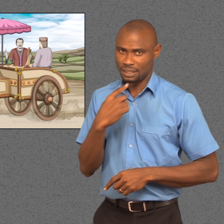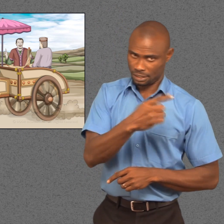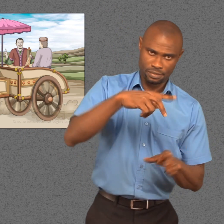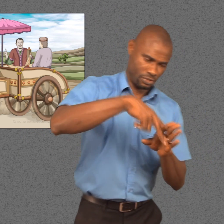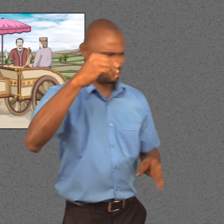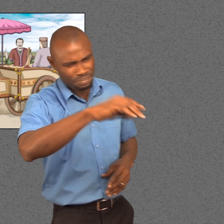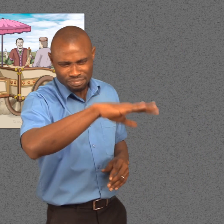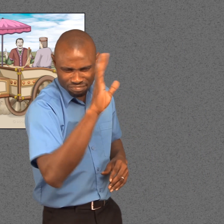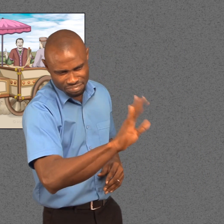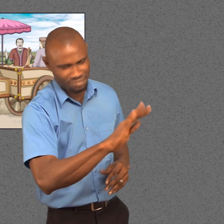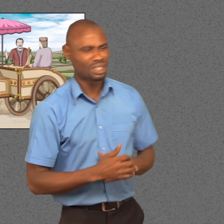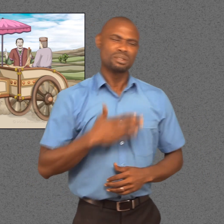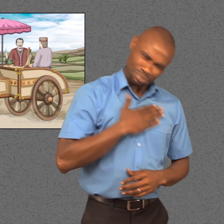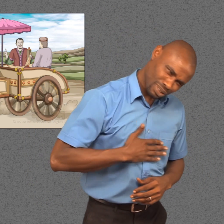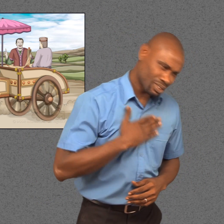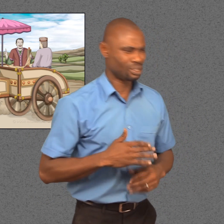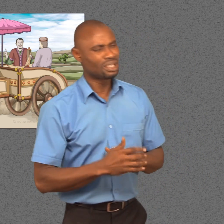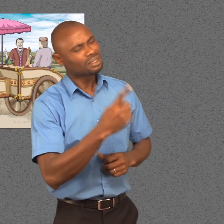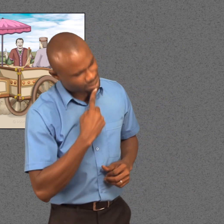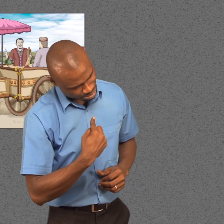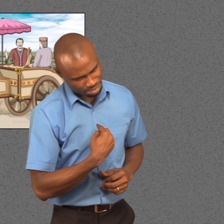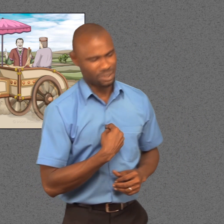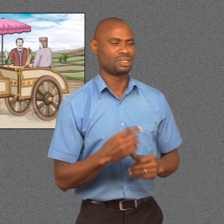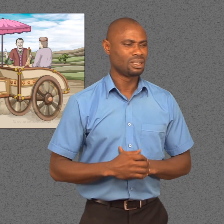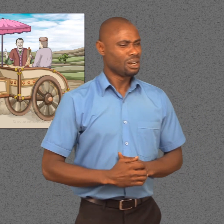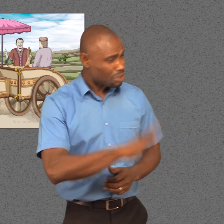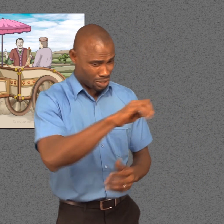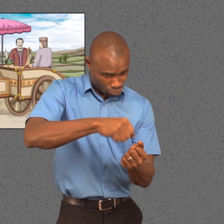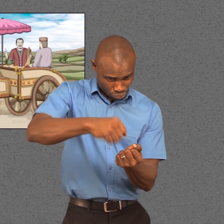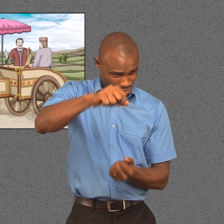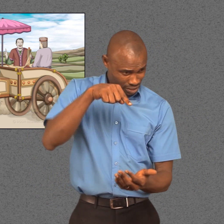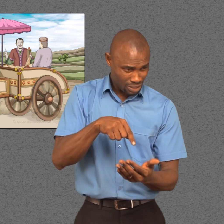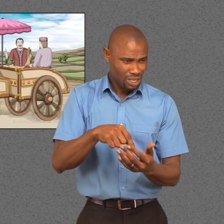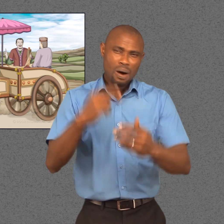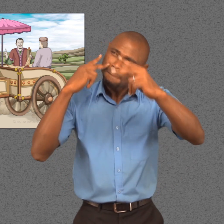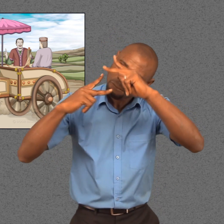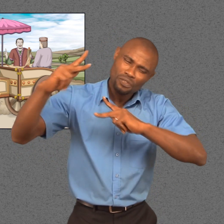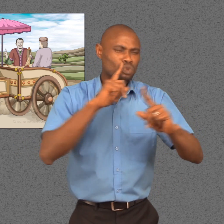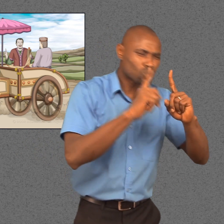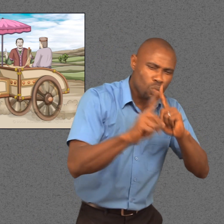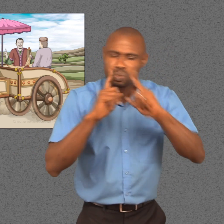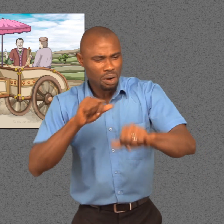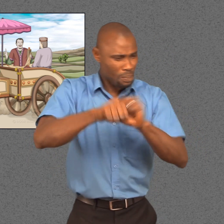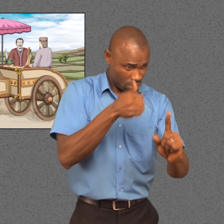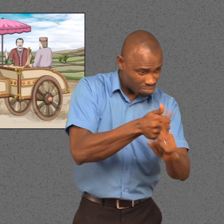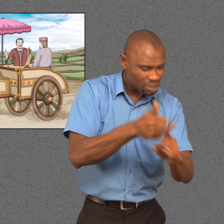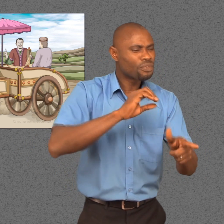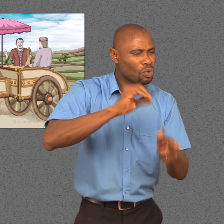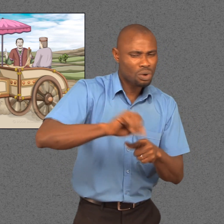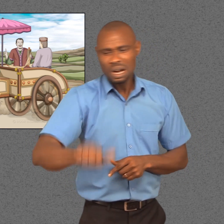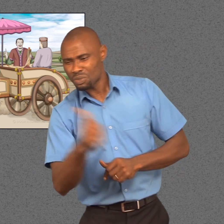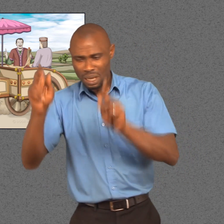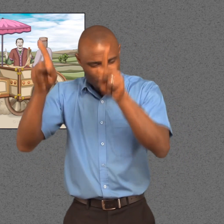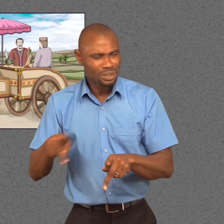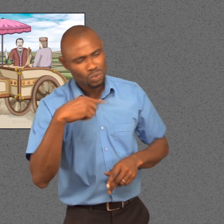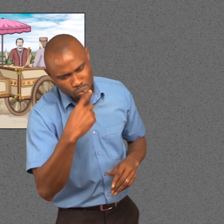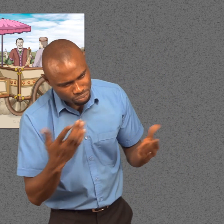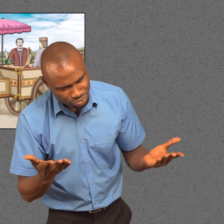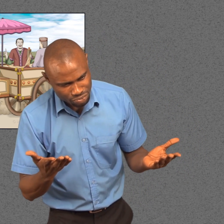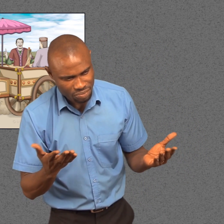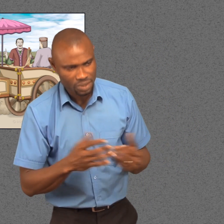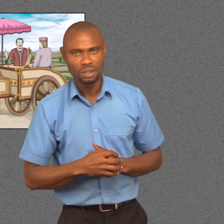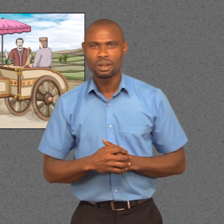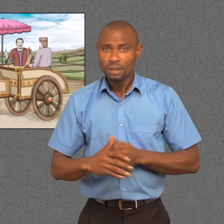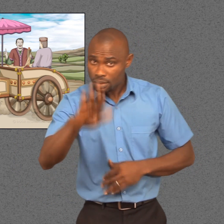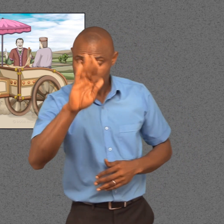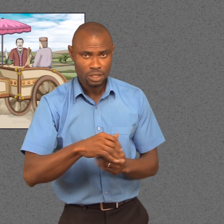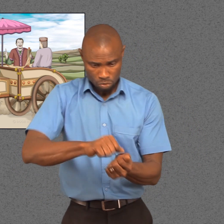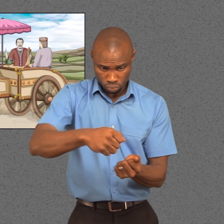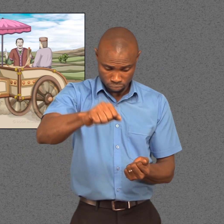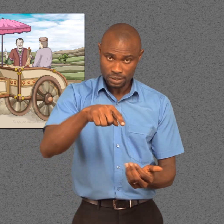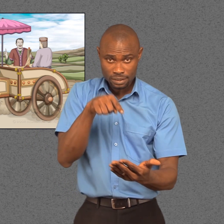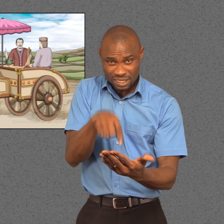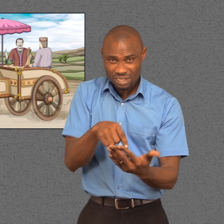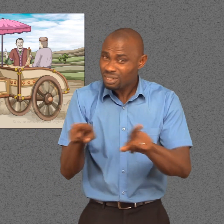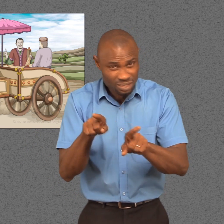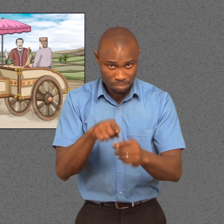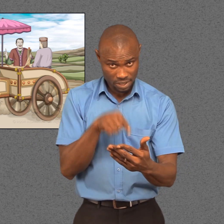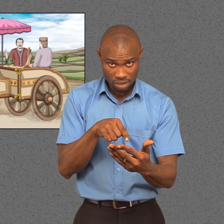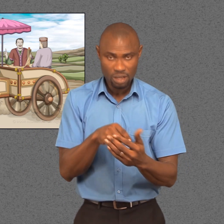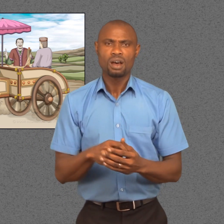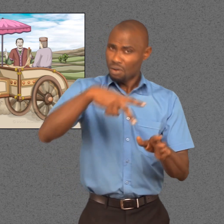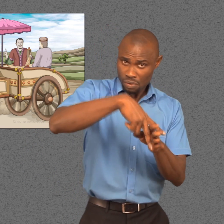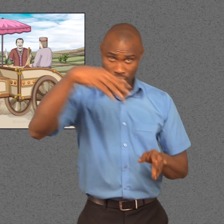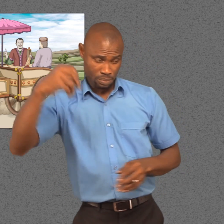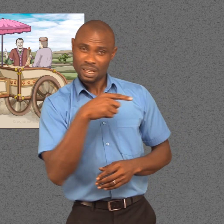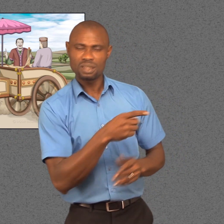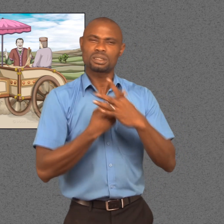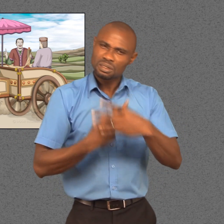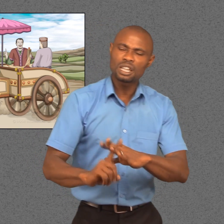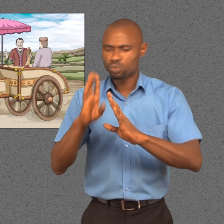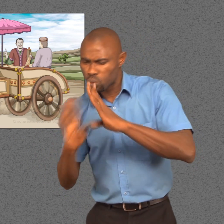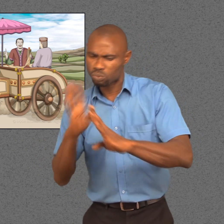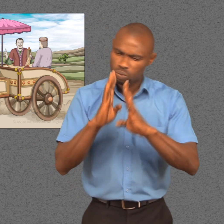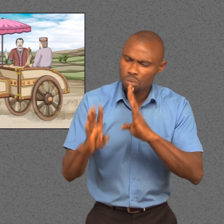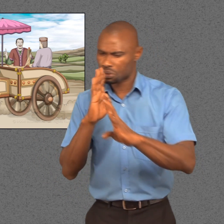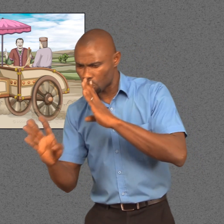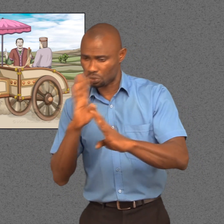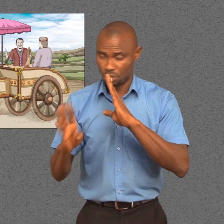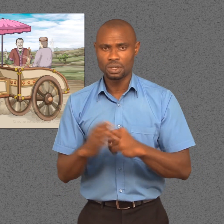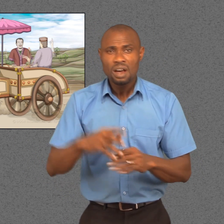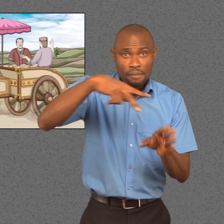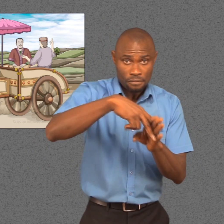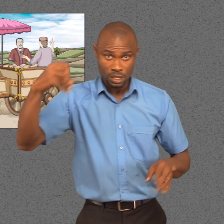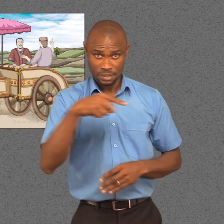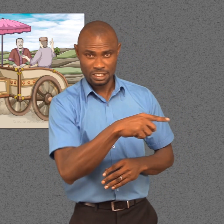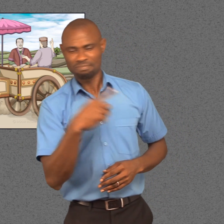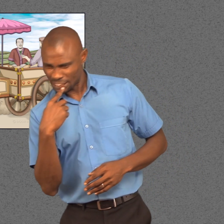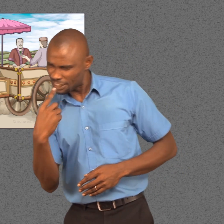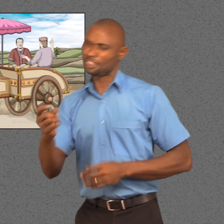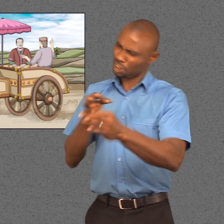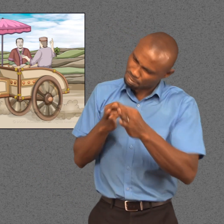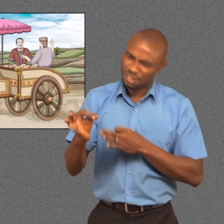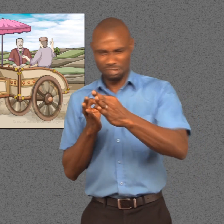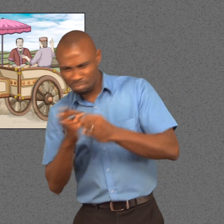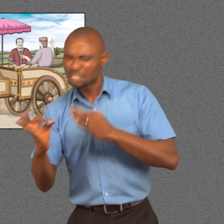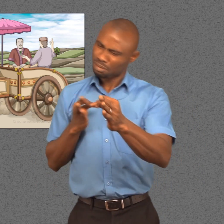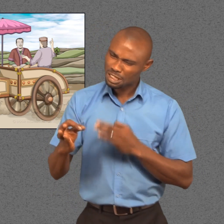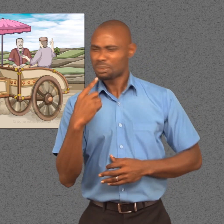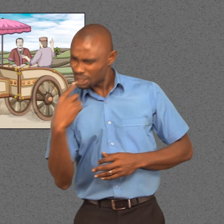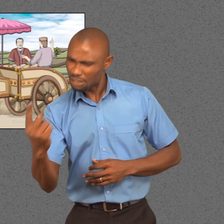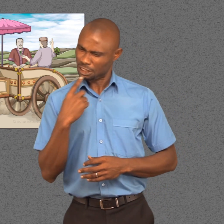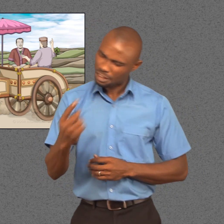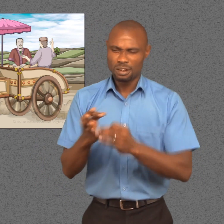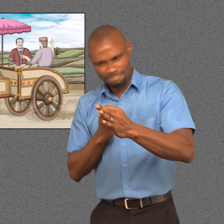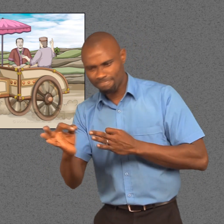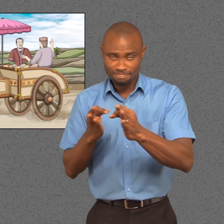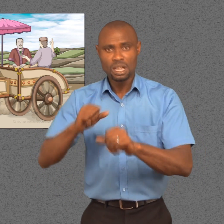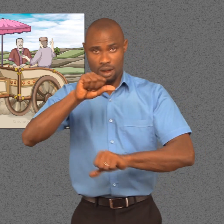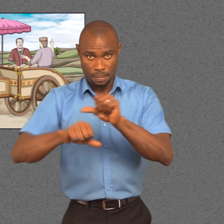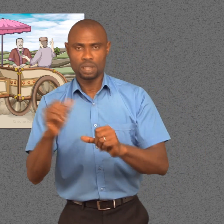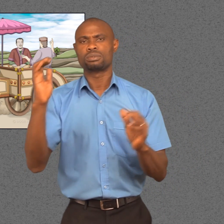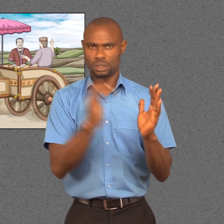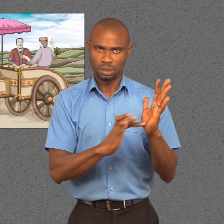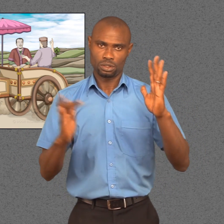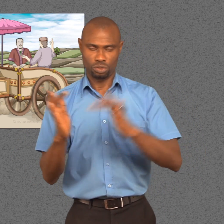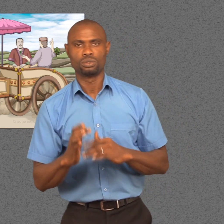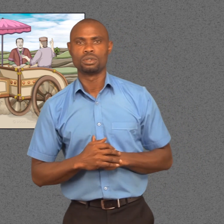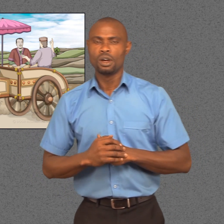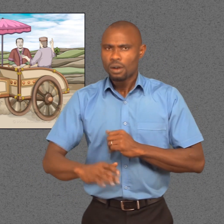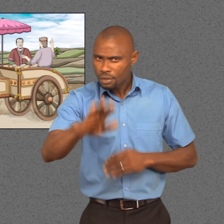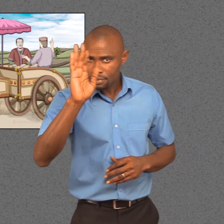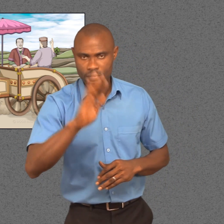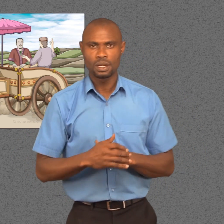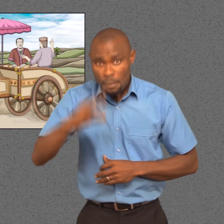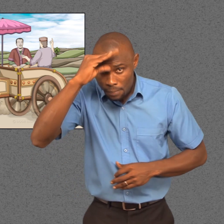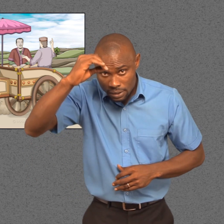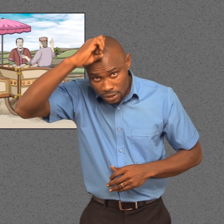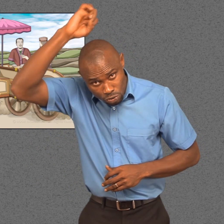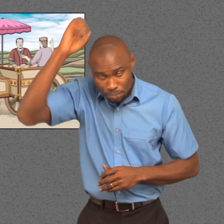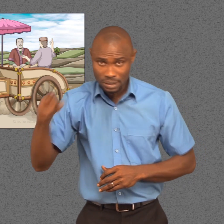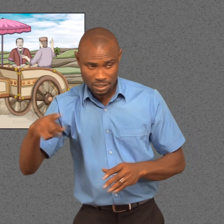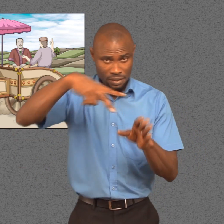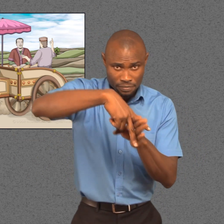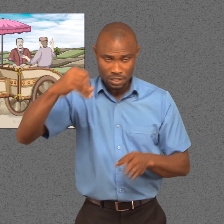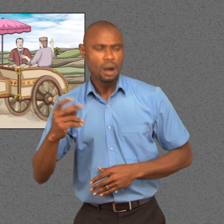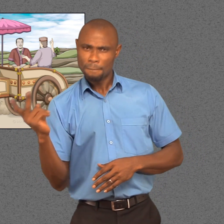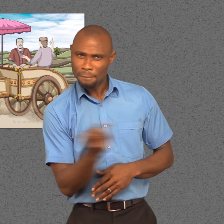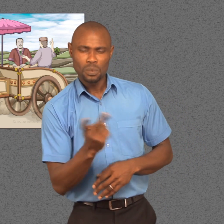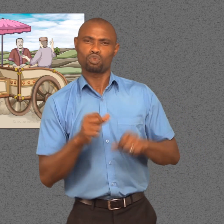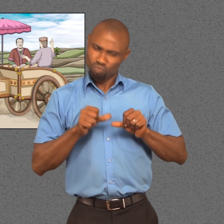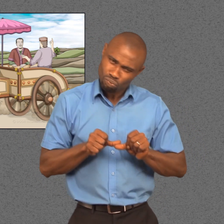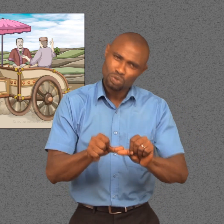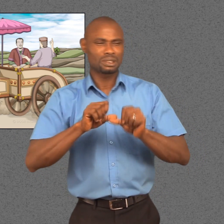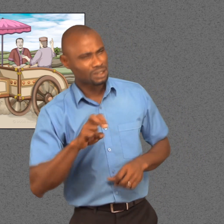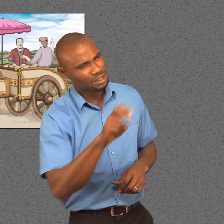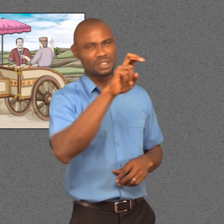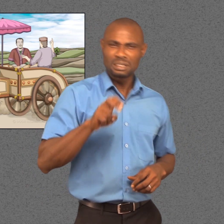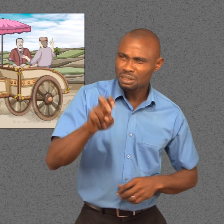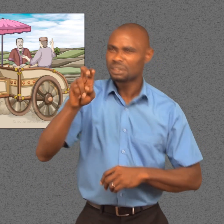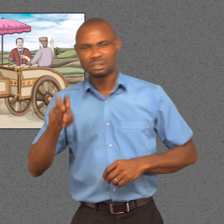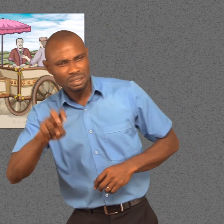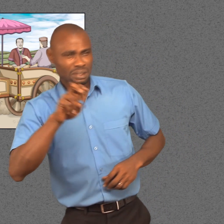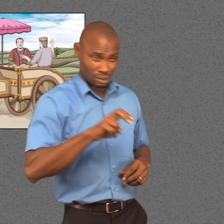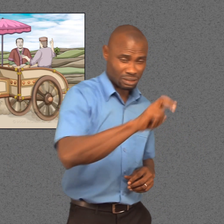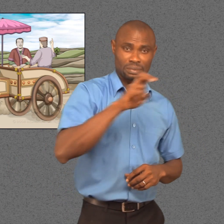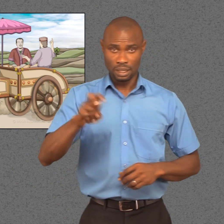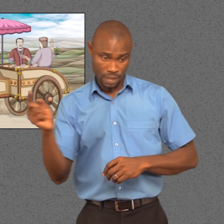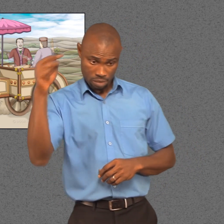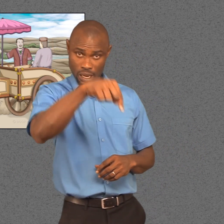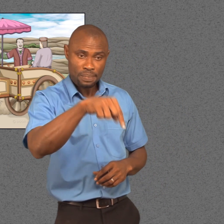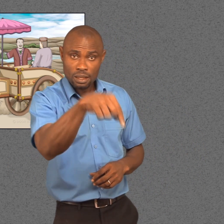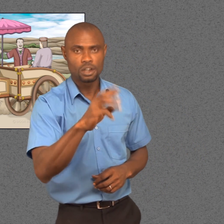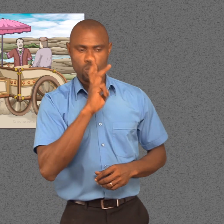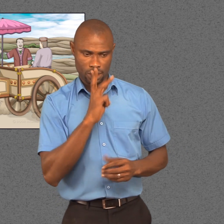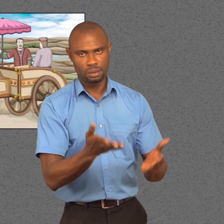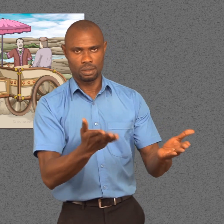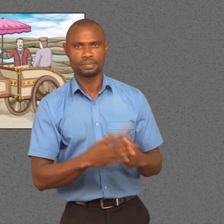“Tell me,” said the eunuch, “who is the prophet talking about, himself or someone else?” Then Philip began with this very Scripture and told him the good news about Jesus.